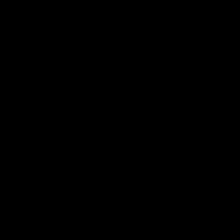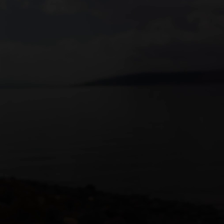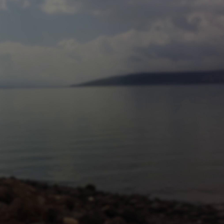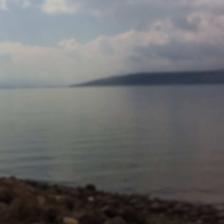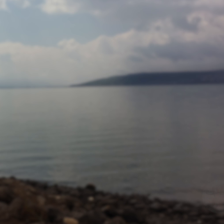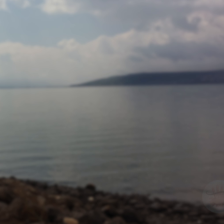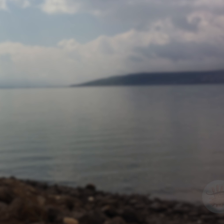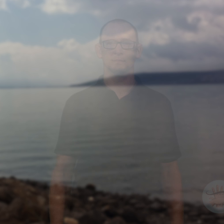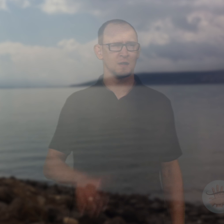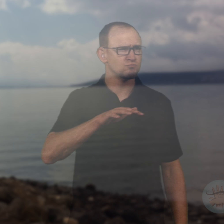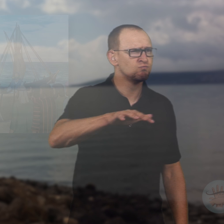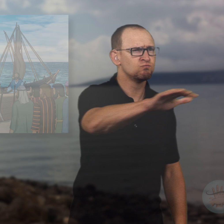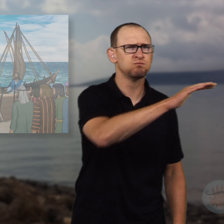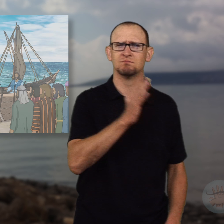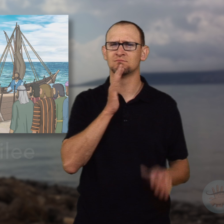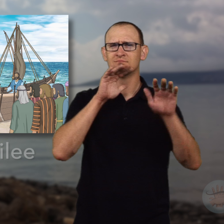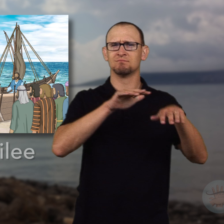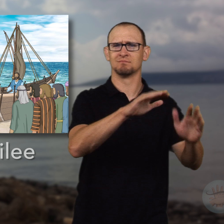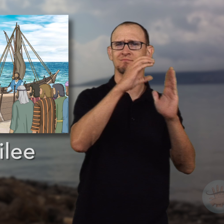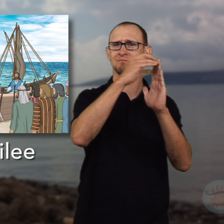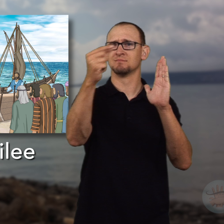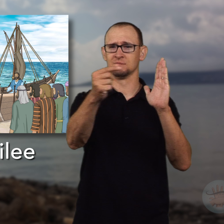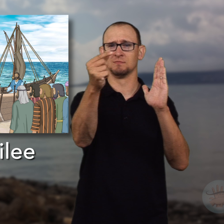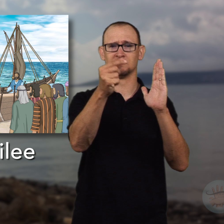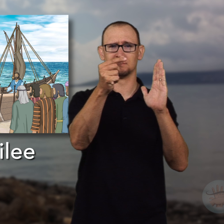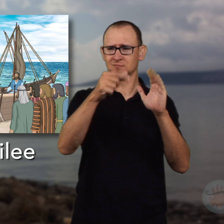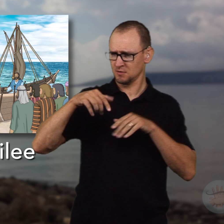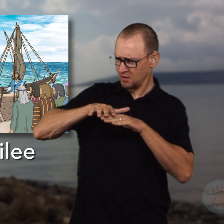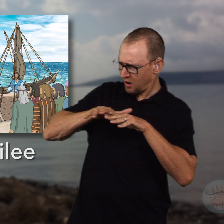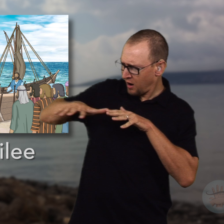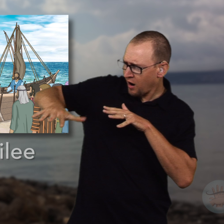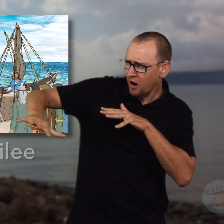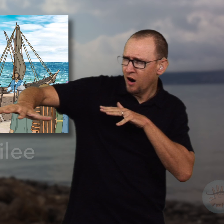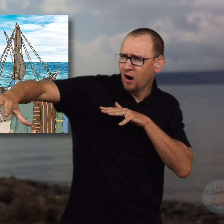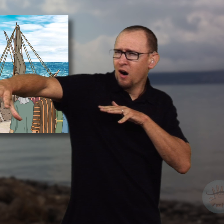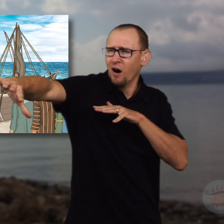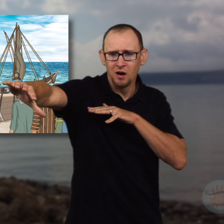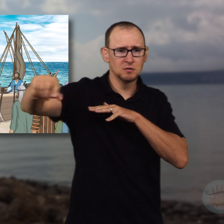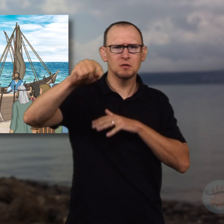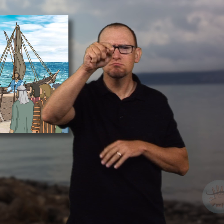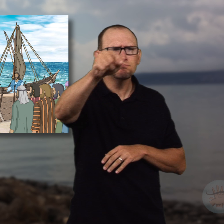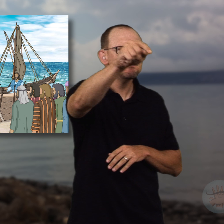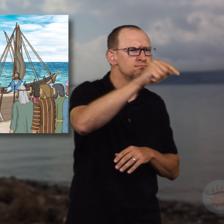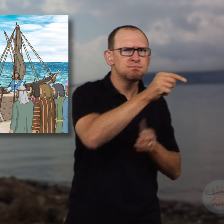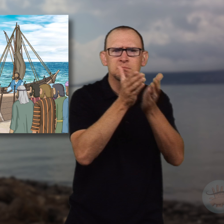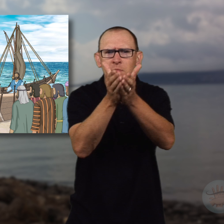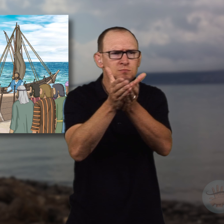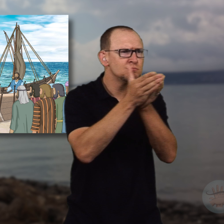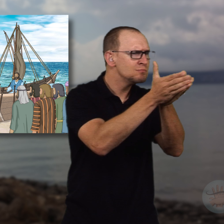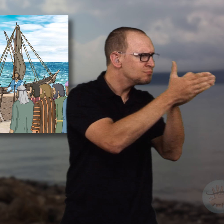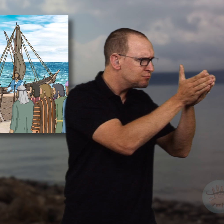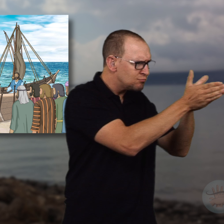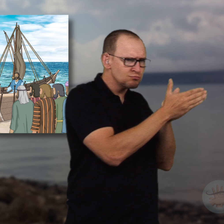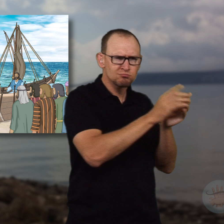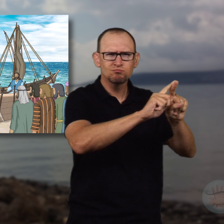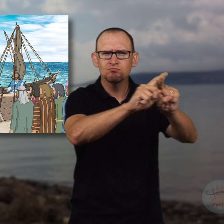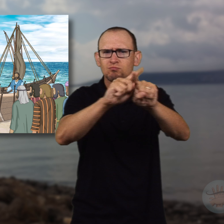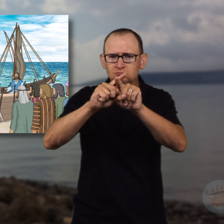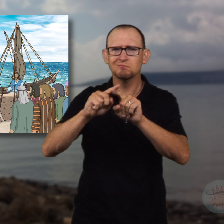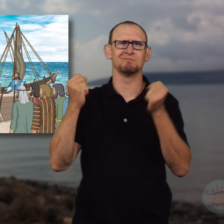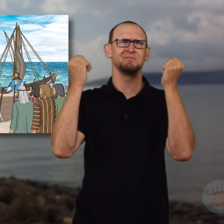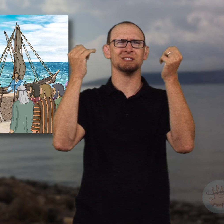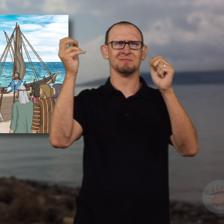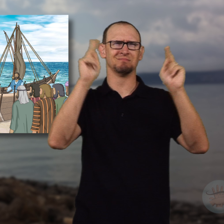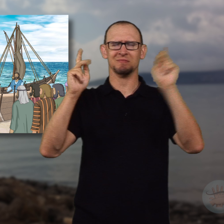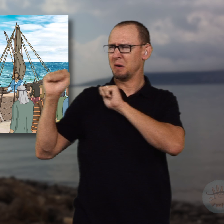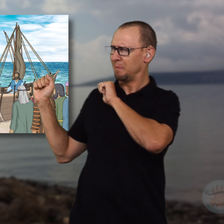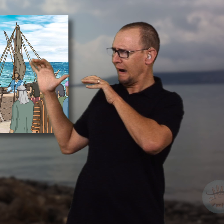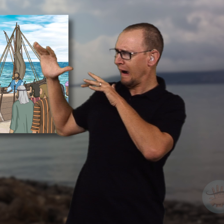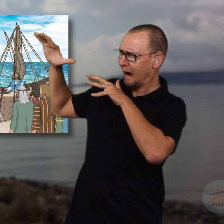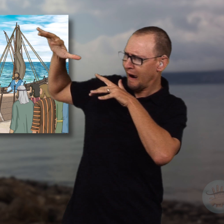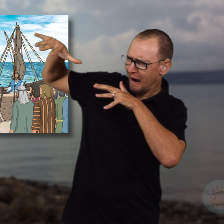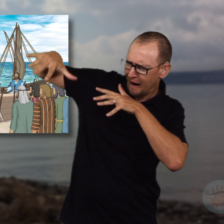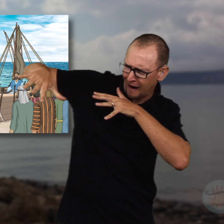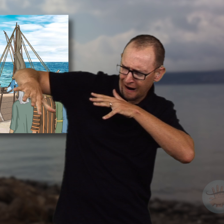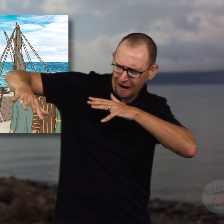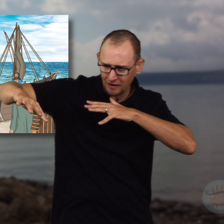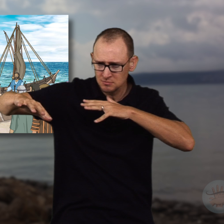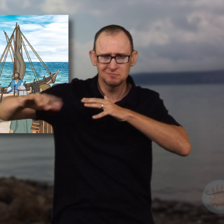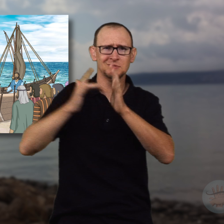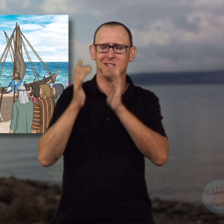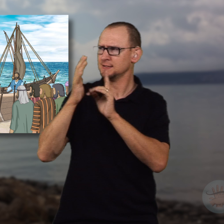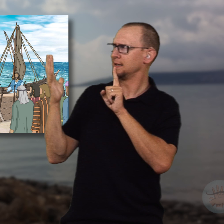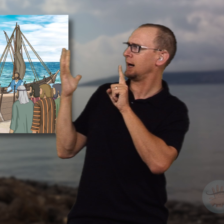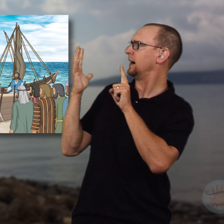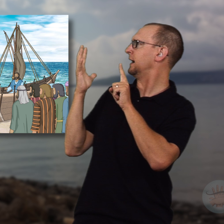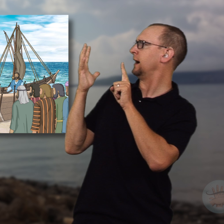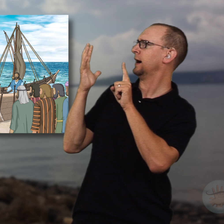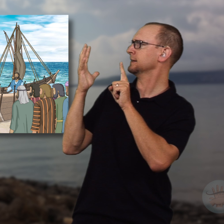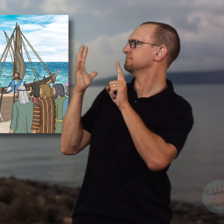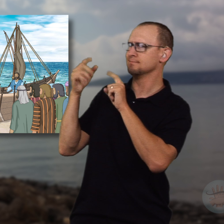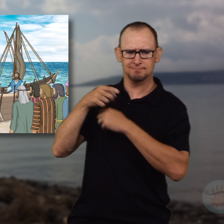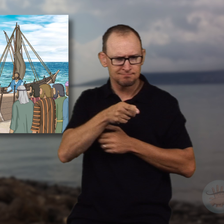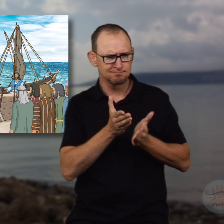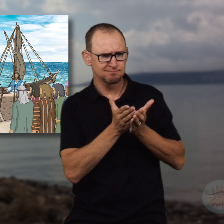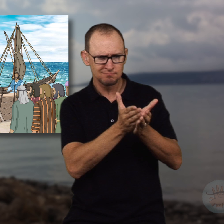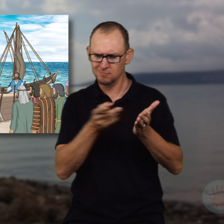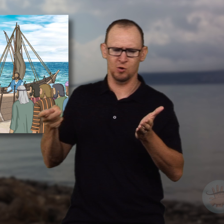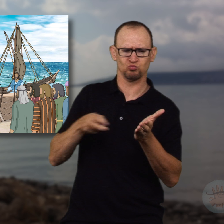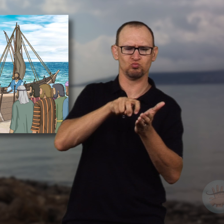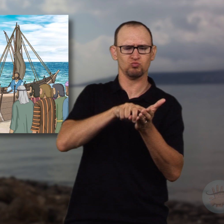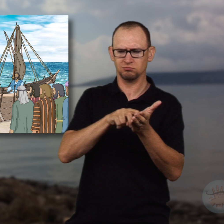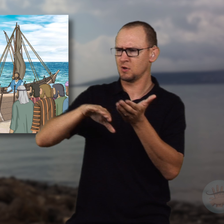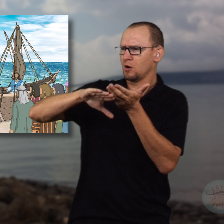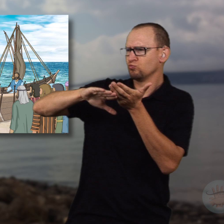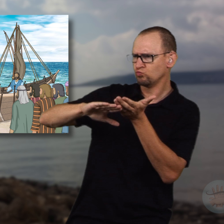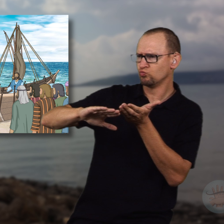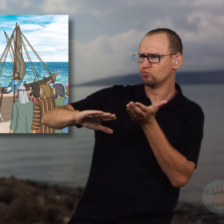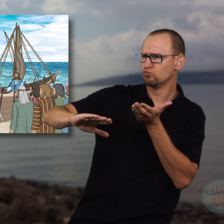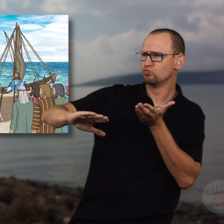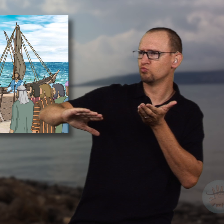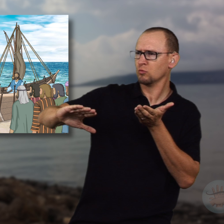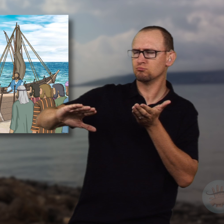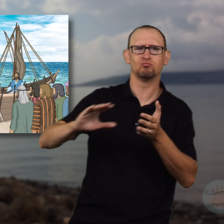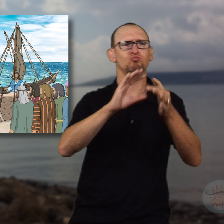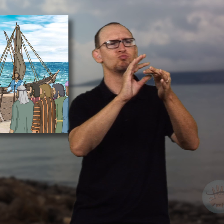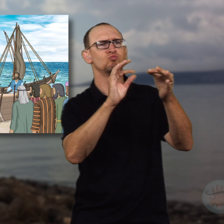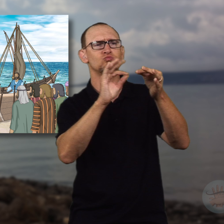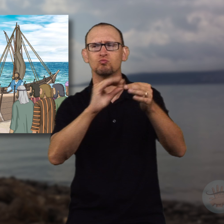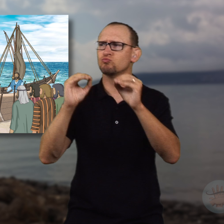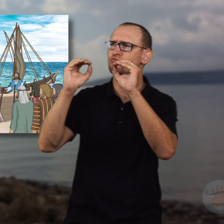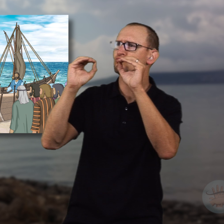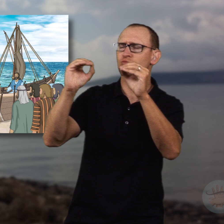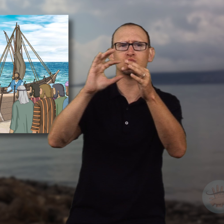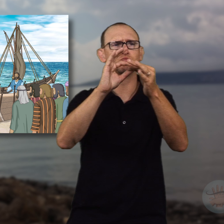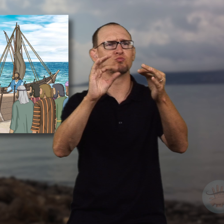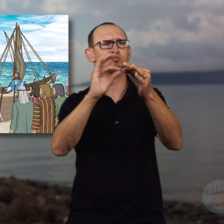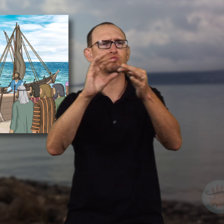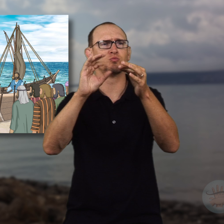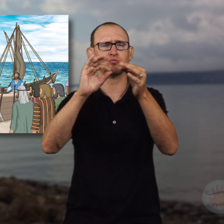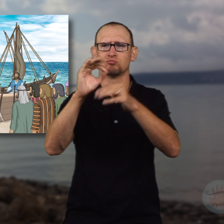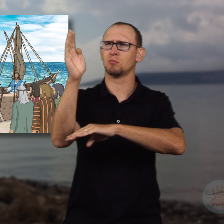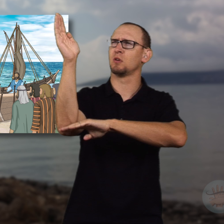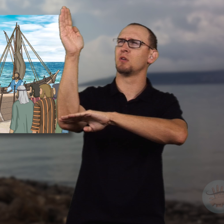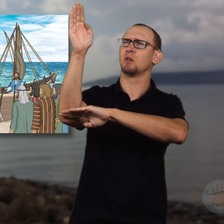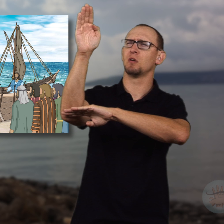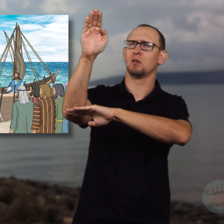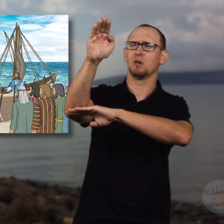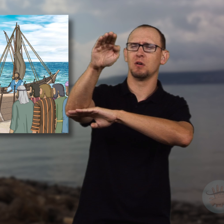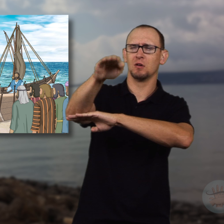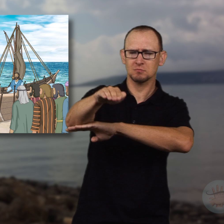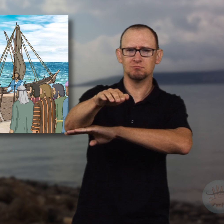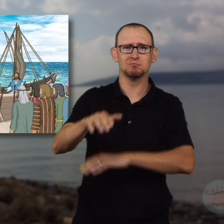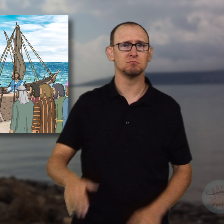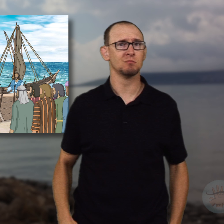Once again Jesus began to teach beside the sea, and such a large crowd gathered around Him that He got into a boat and sat in it, while all the people crowded along the shore. And He taught them many things in parables, and in His teaching He said,